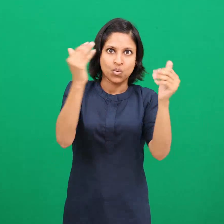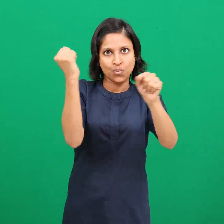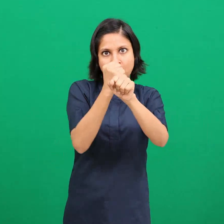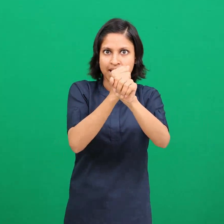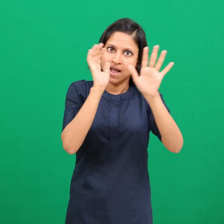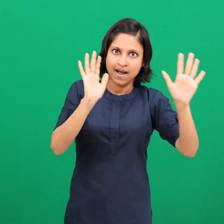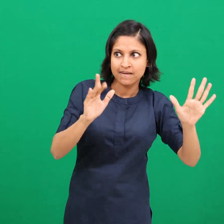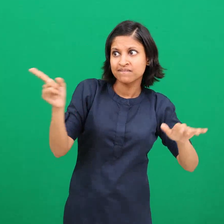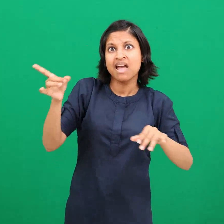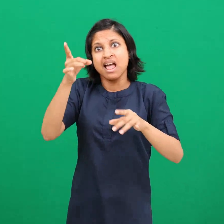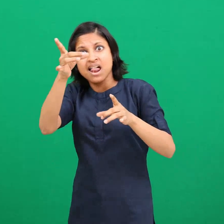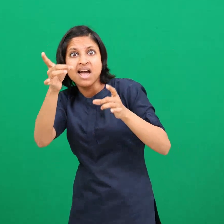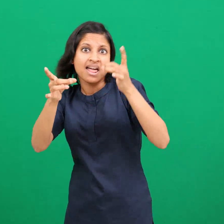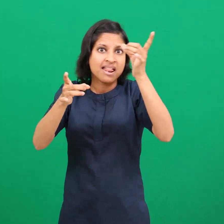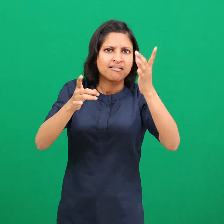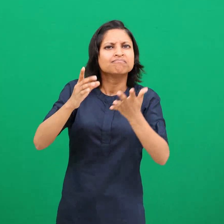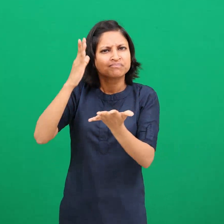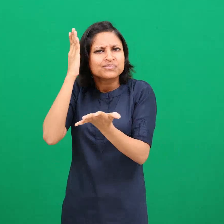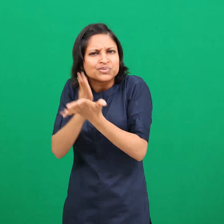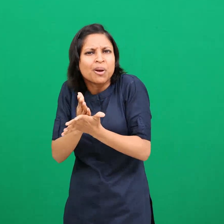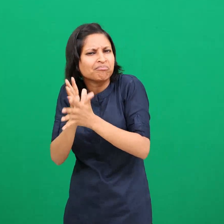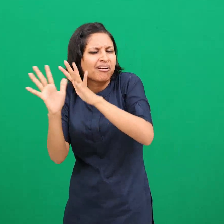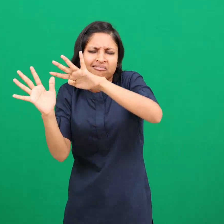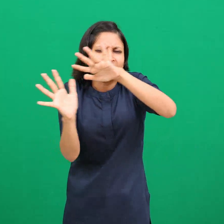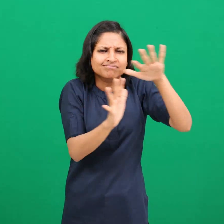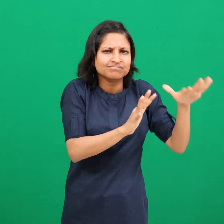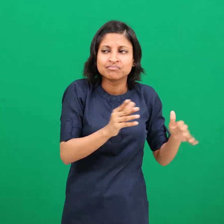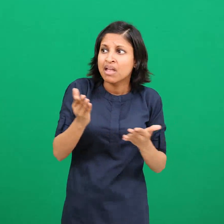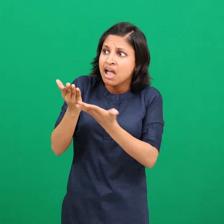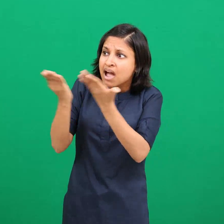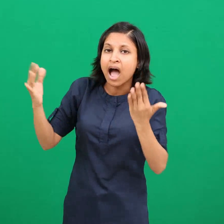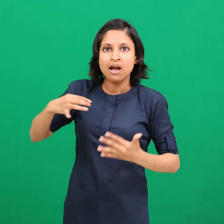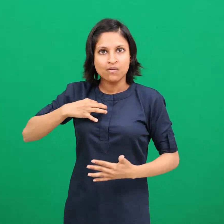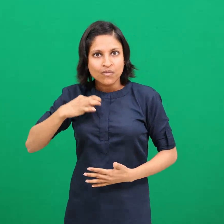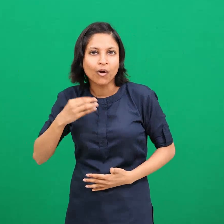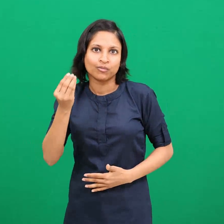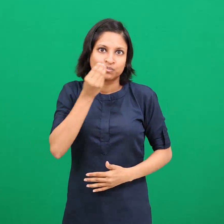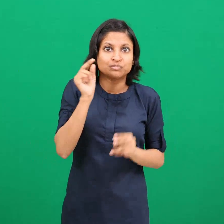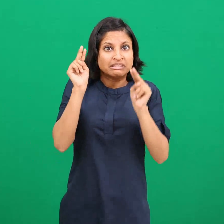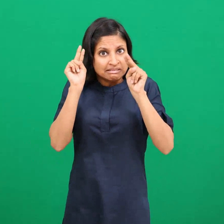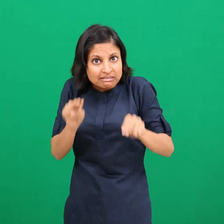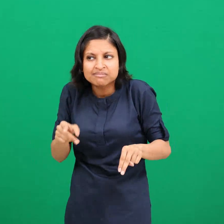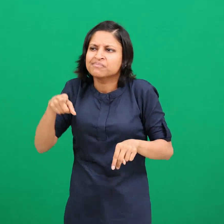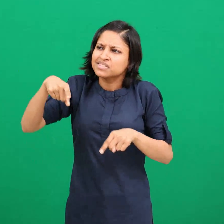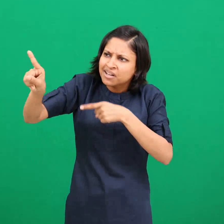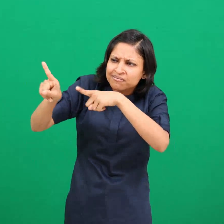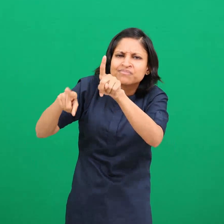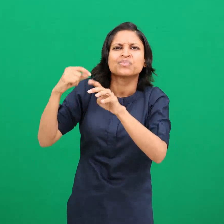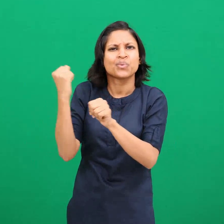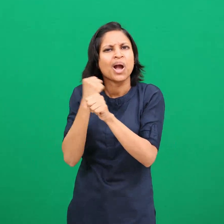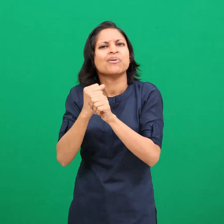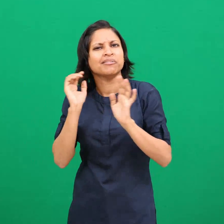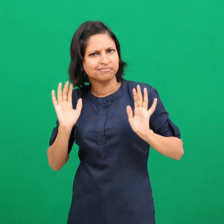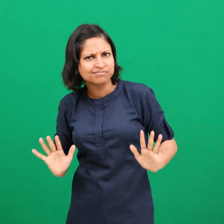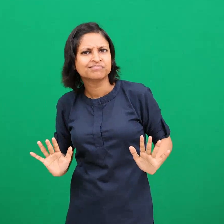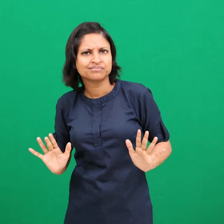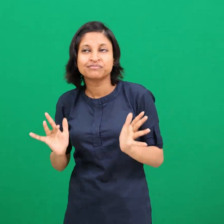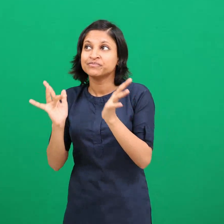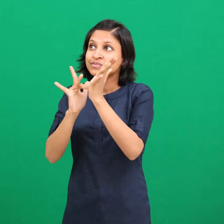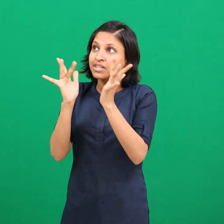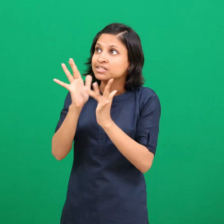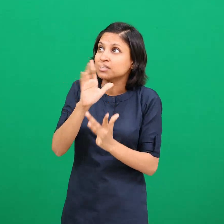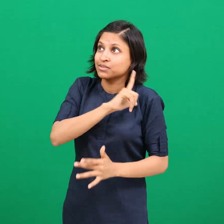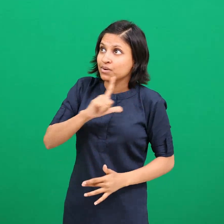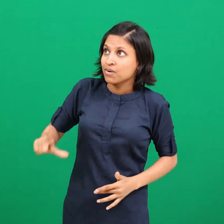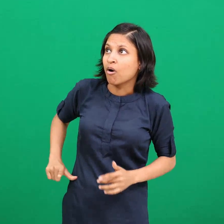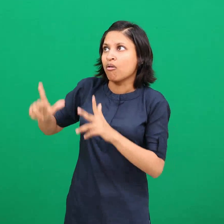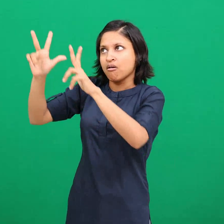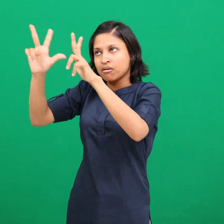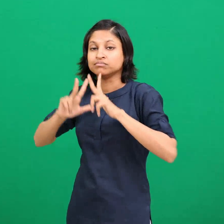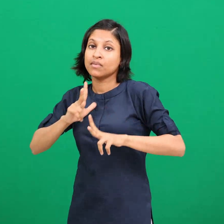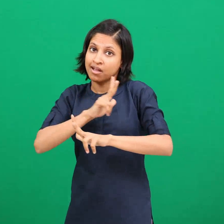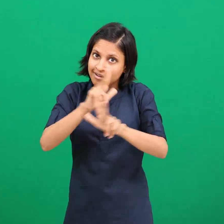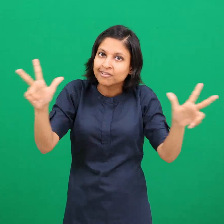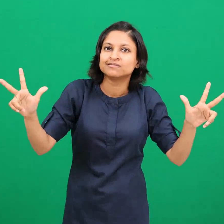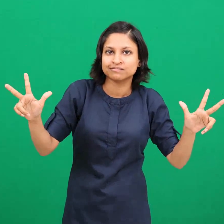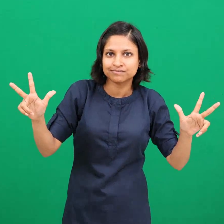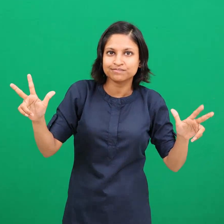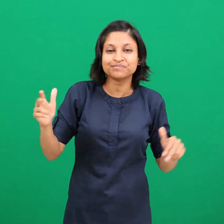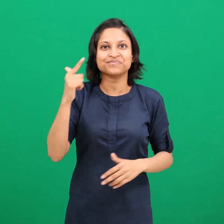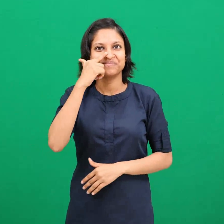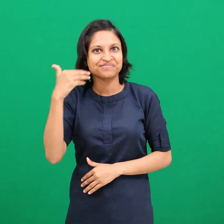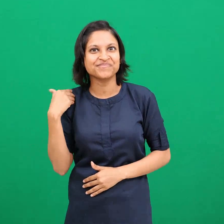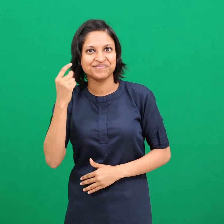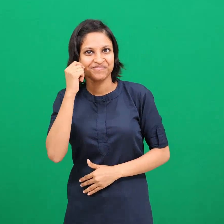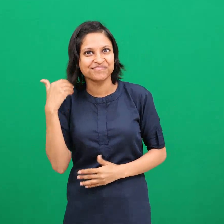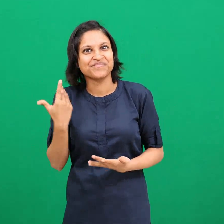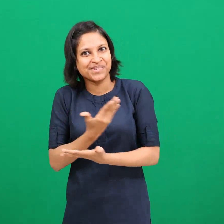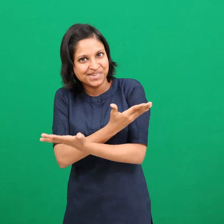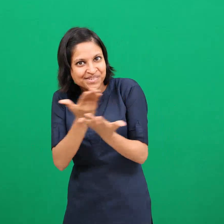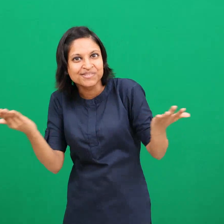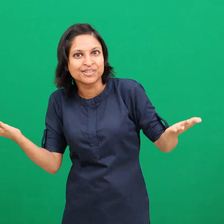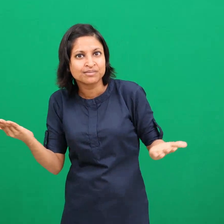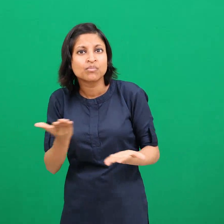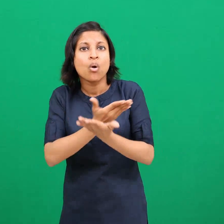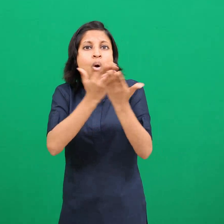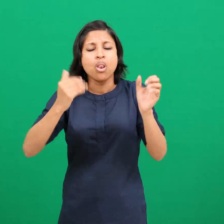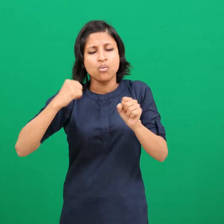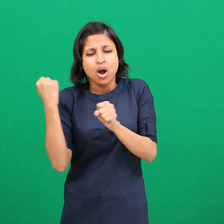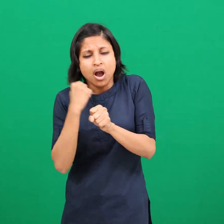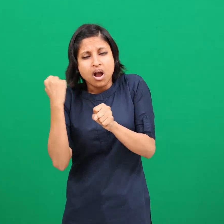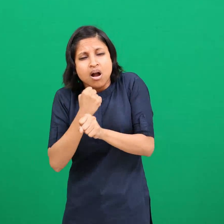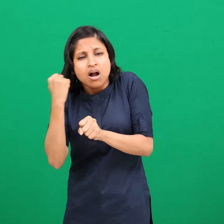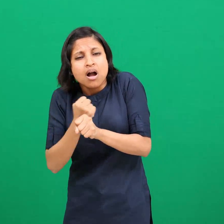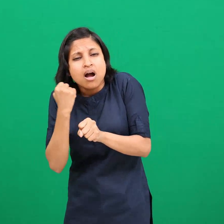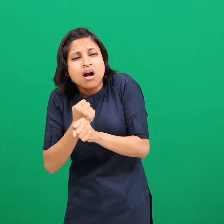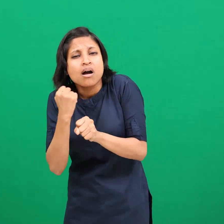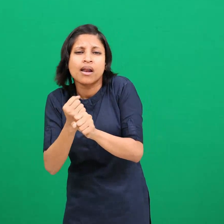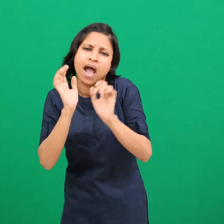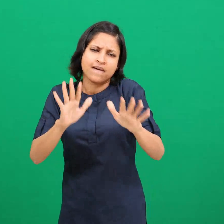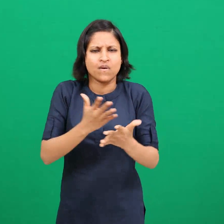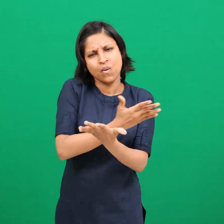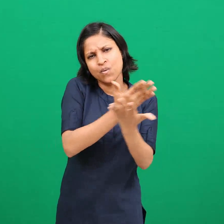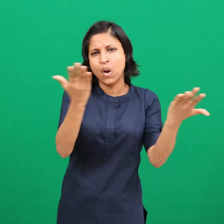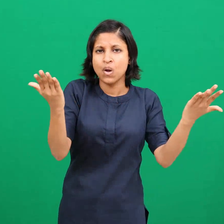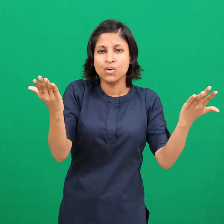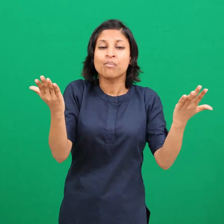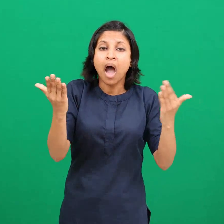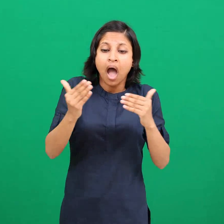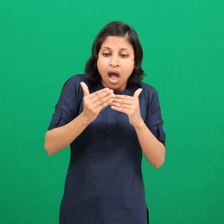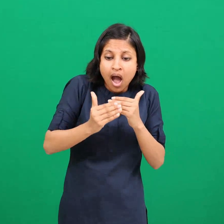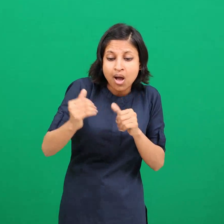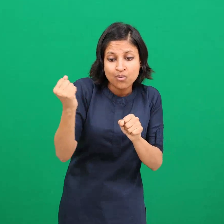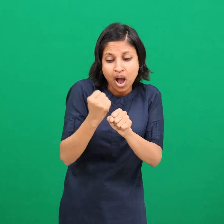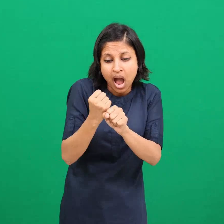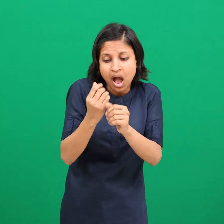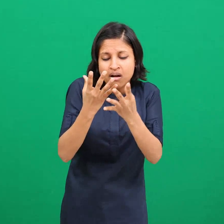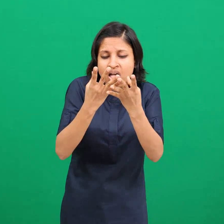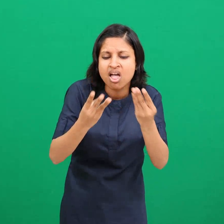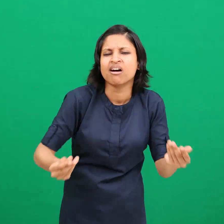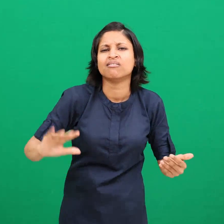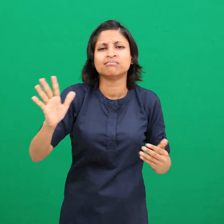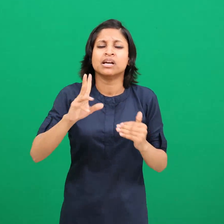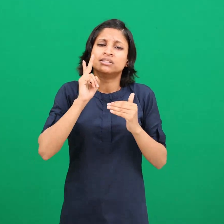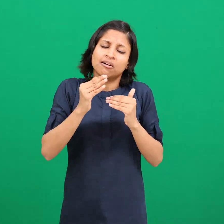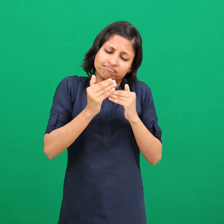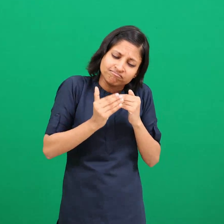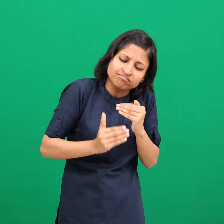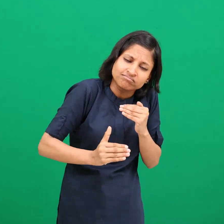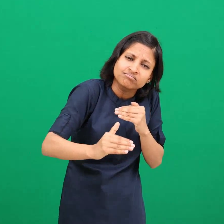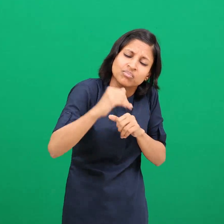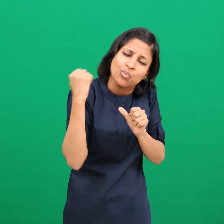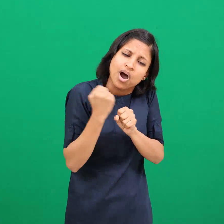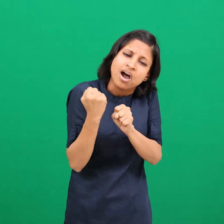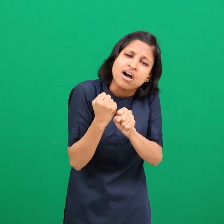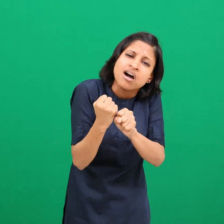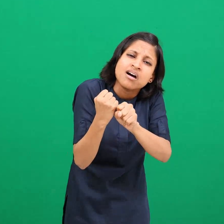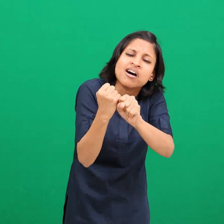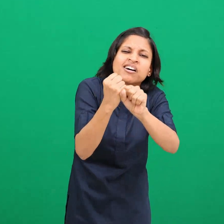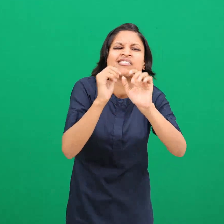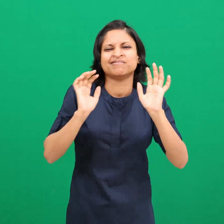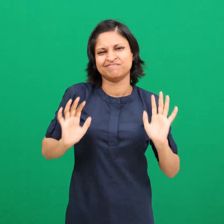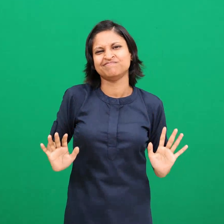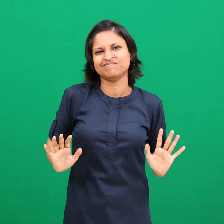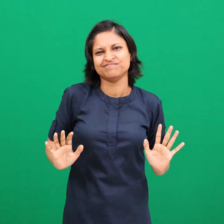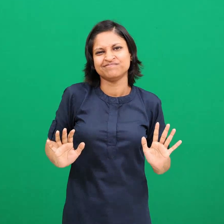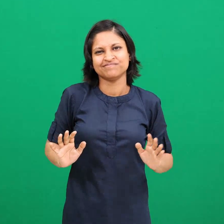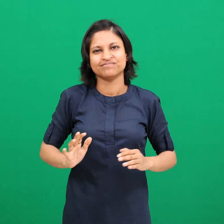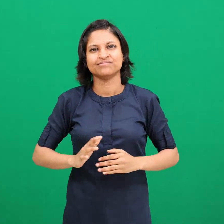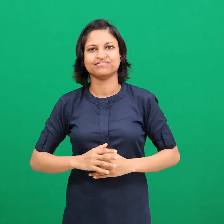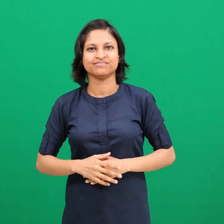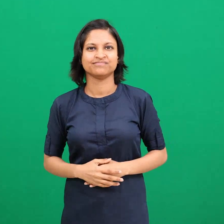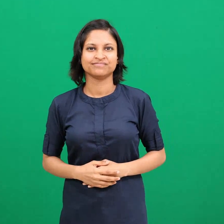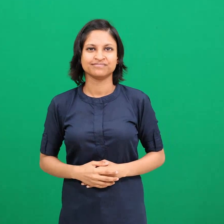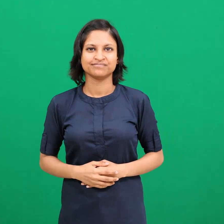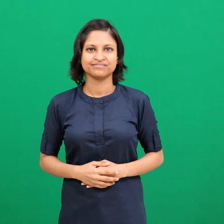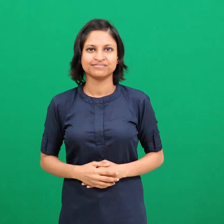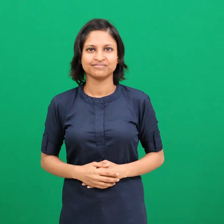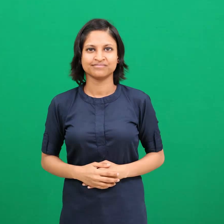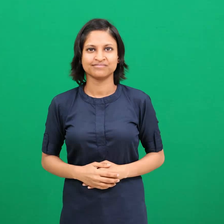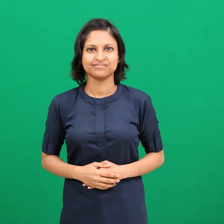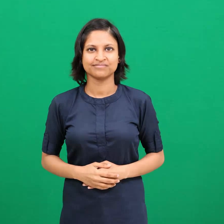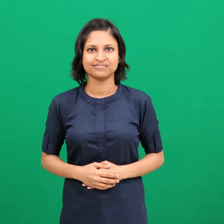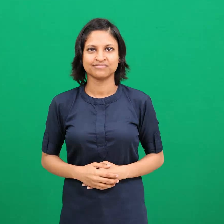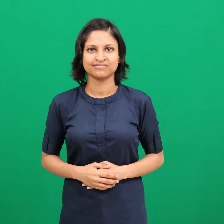We command and urge such people by our Lord Jesus Christ to begin working quietly to earn their own living. But as for you, brothers, do not grow weary in well-doing.